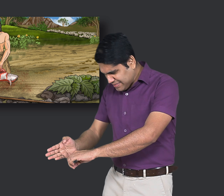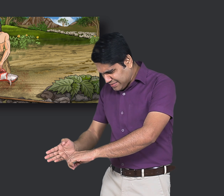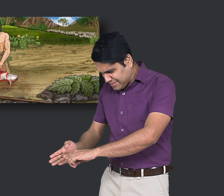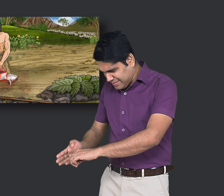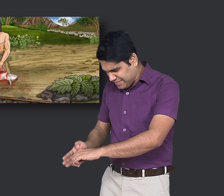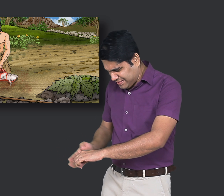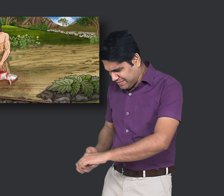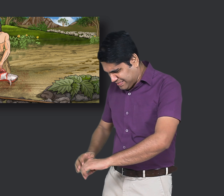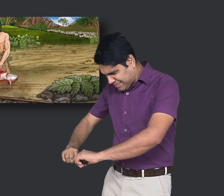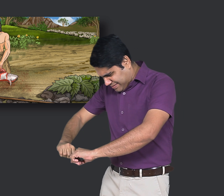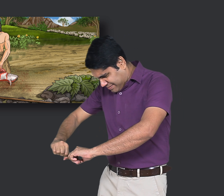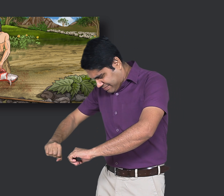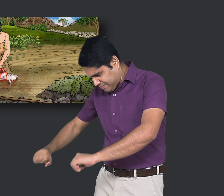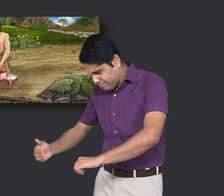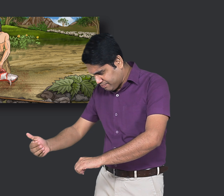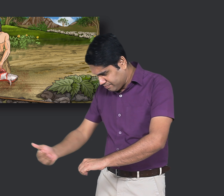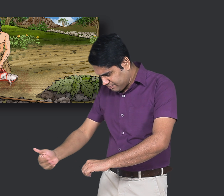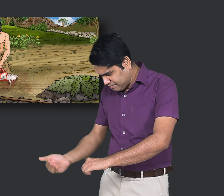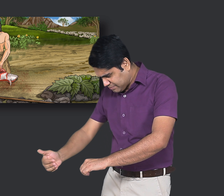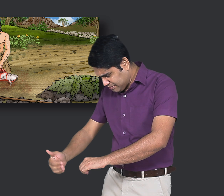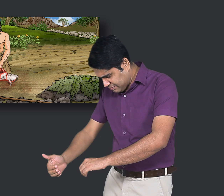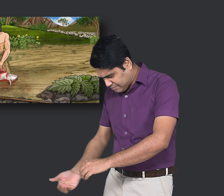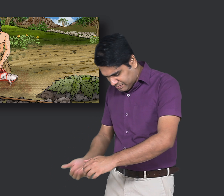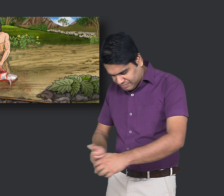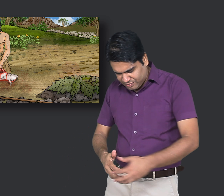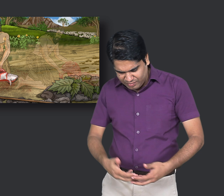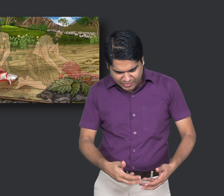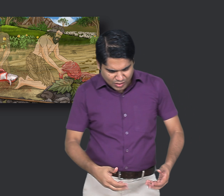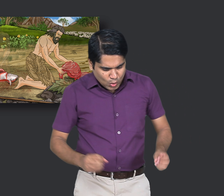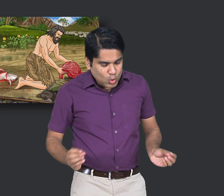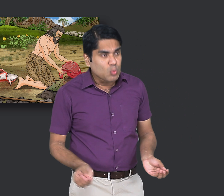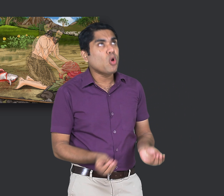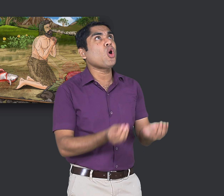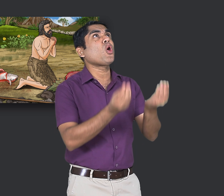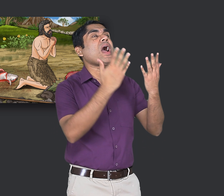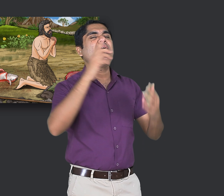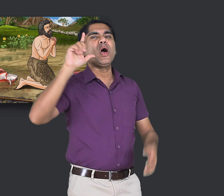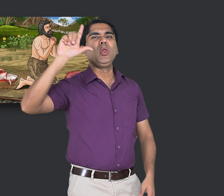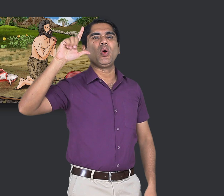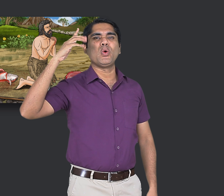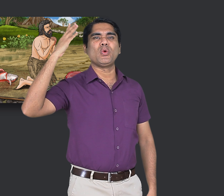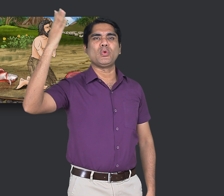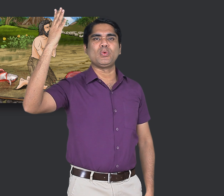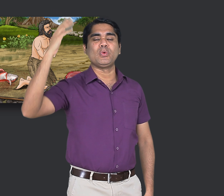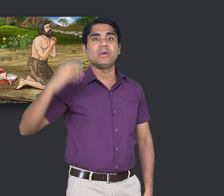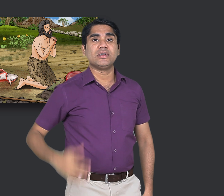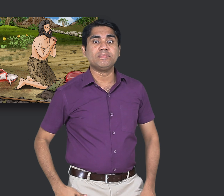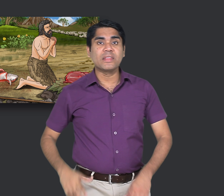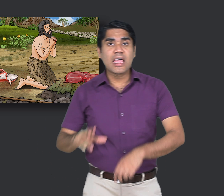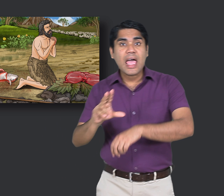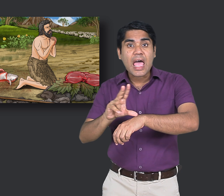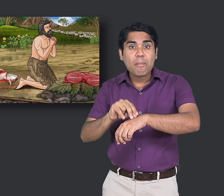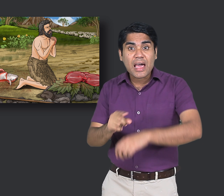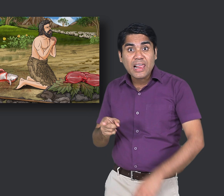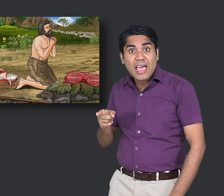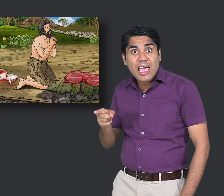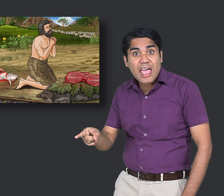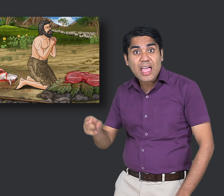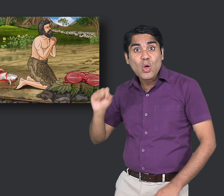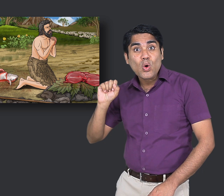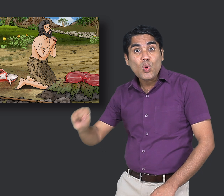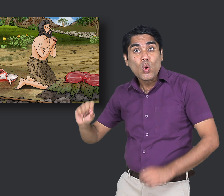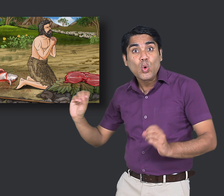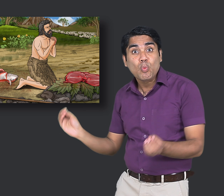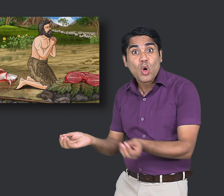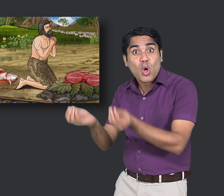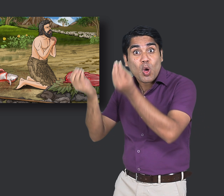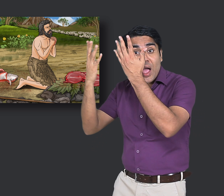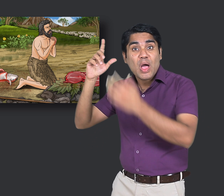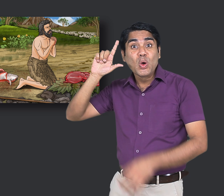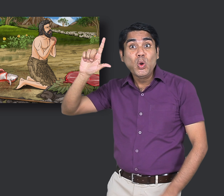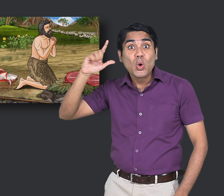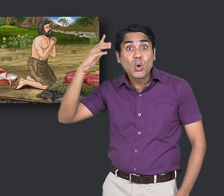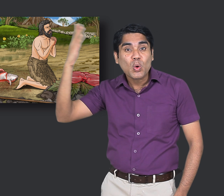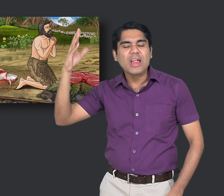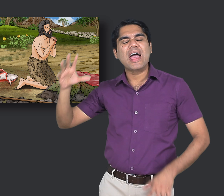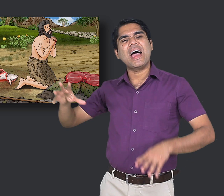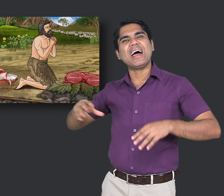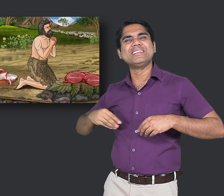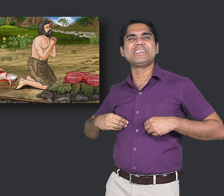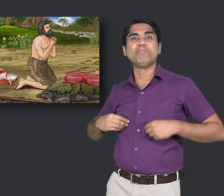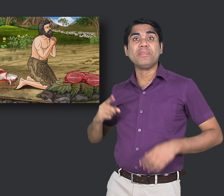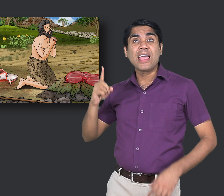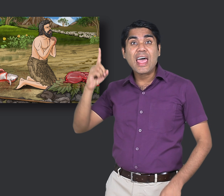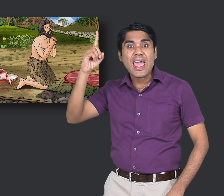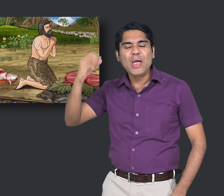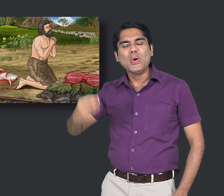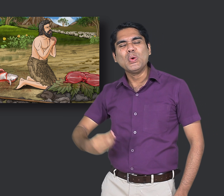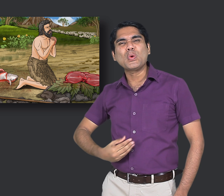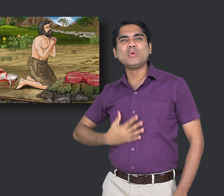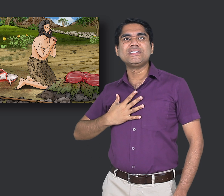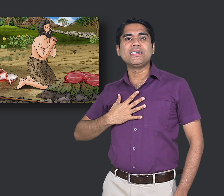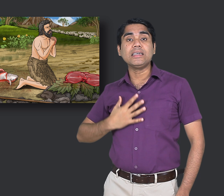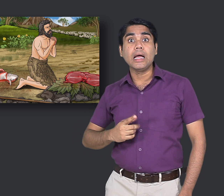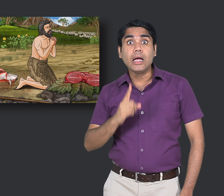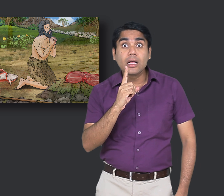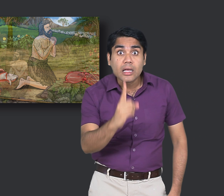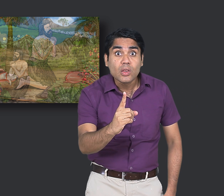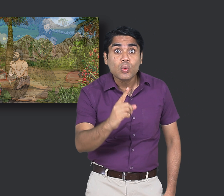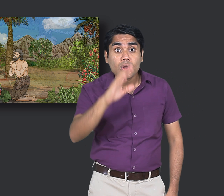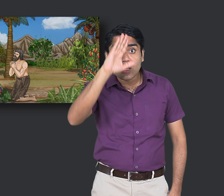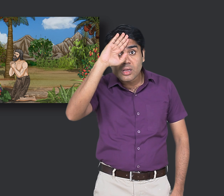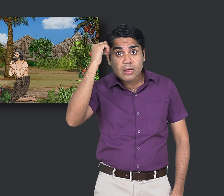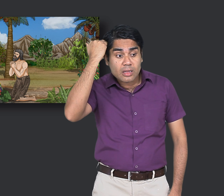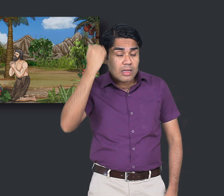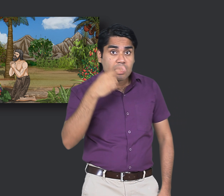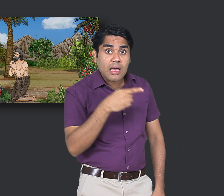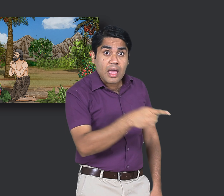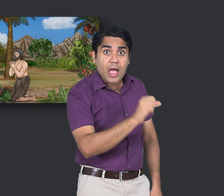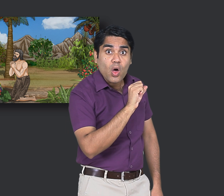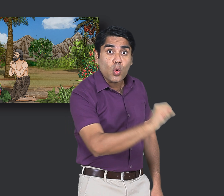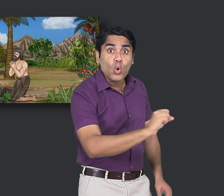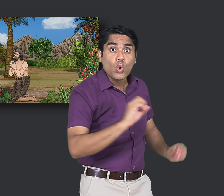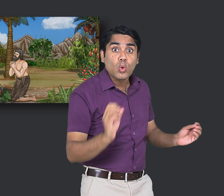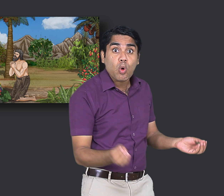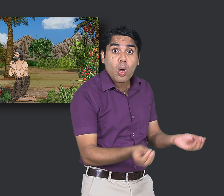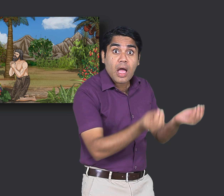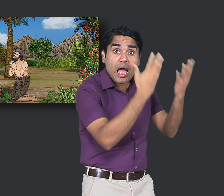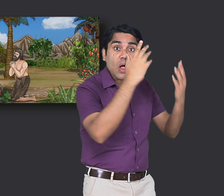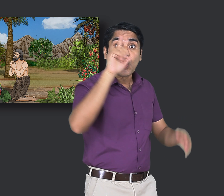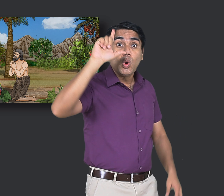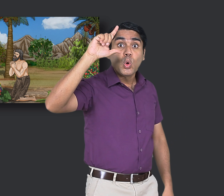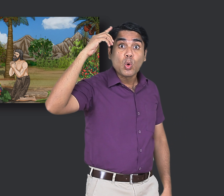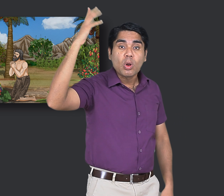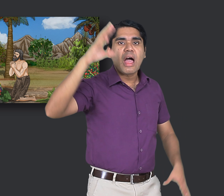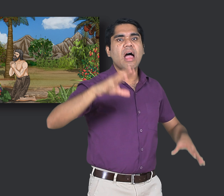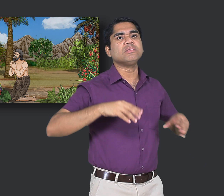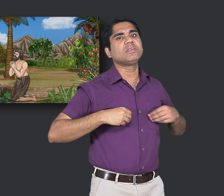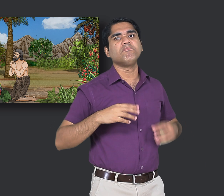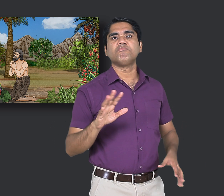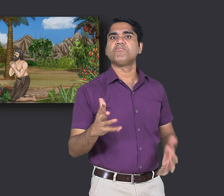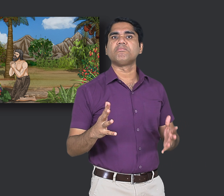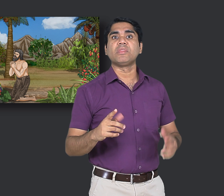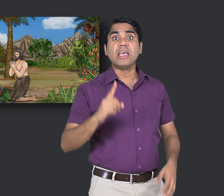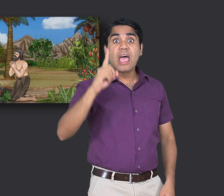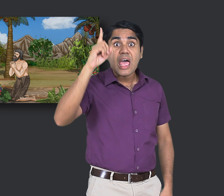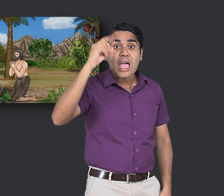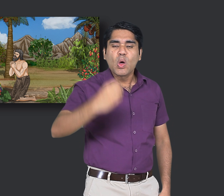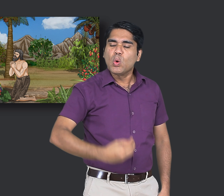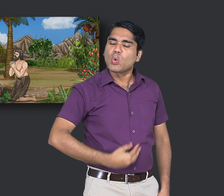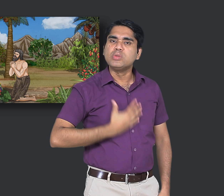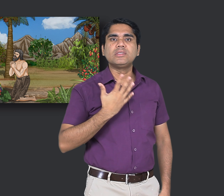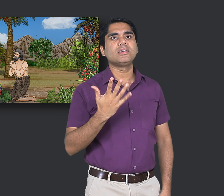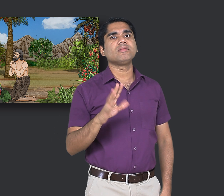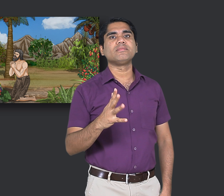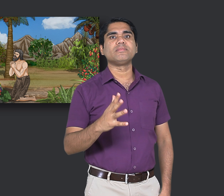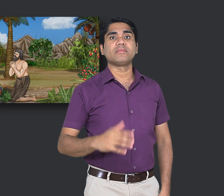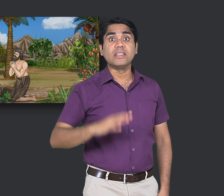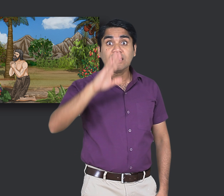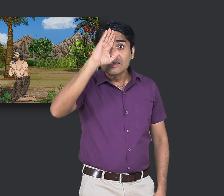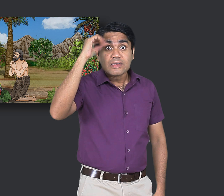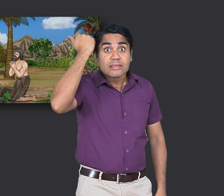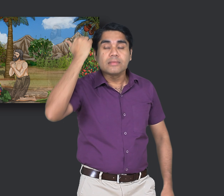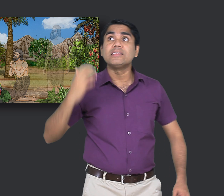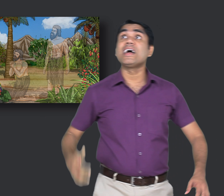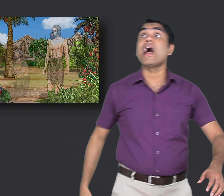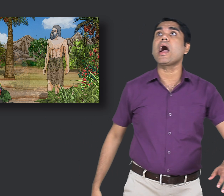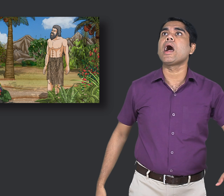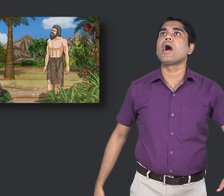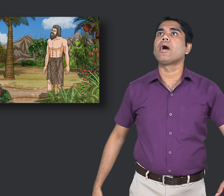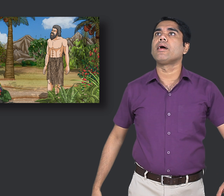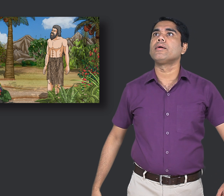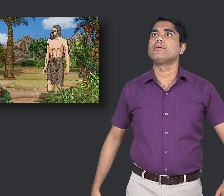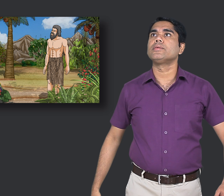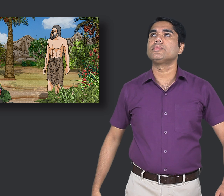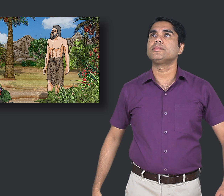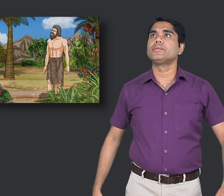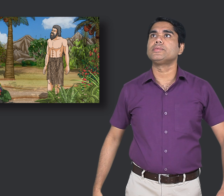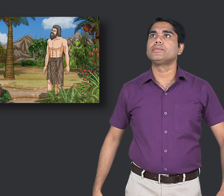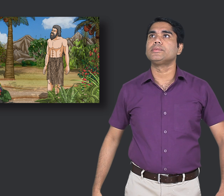And the LORD looked with favor on Abel and his offering, but He had no regard for Cain and his offering.